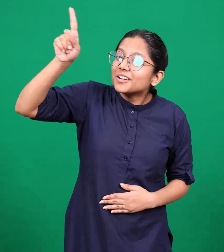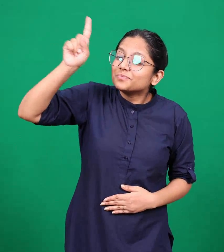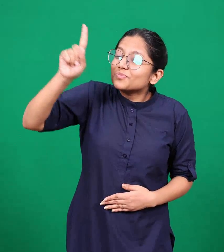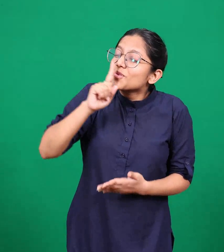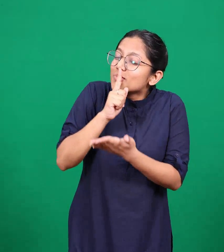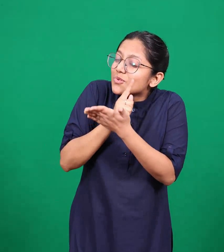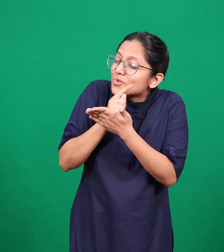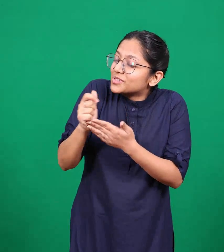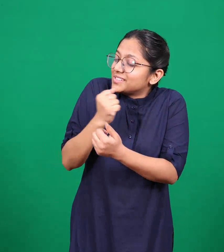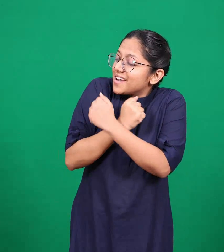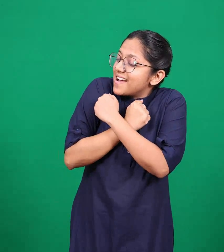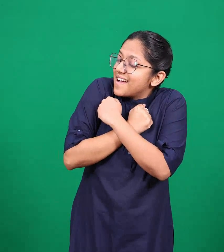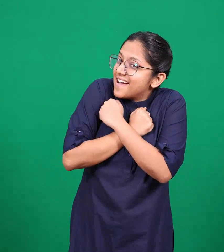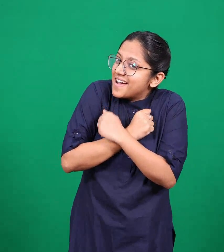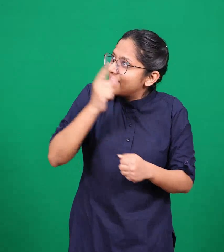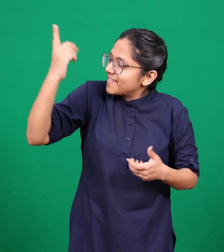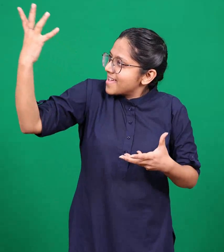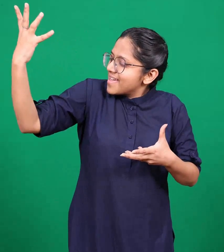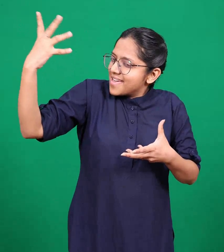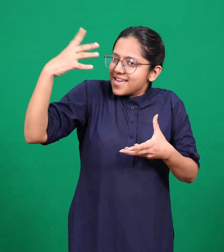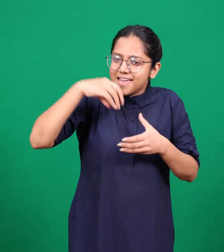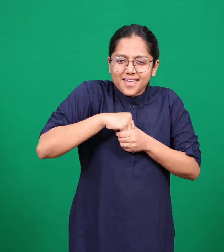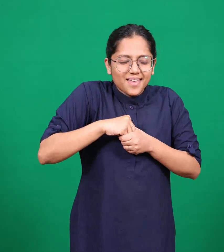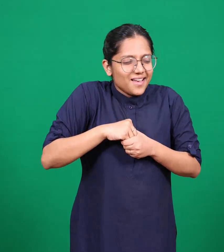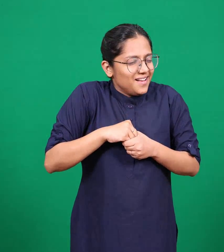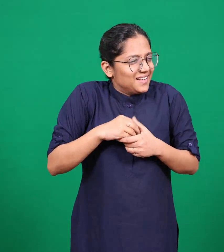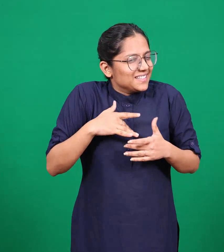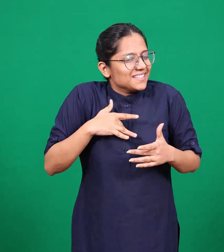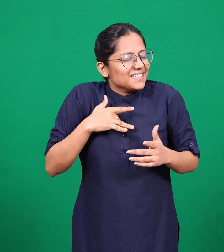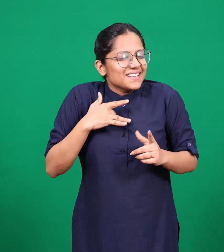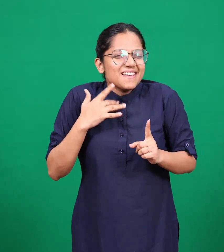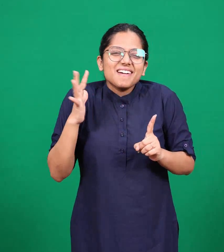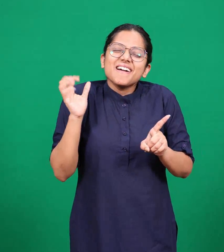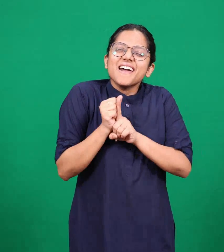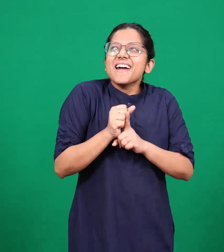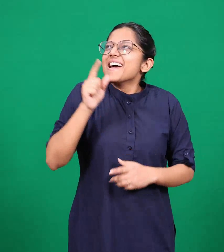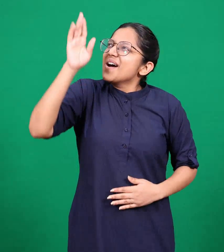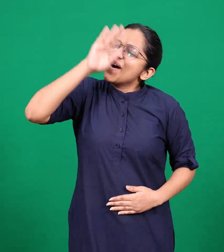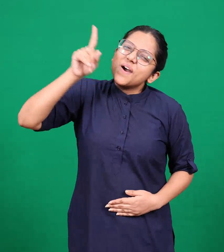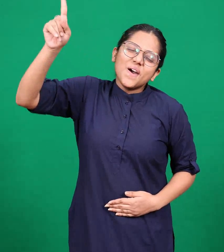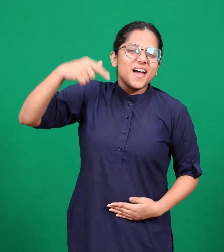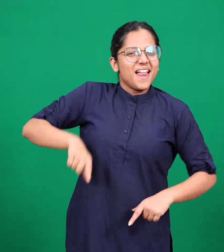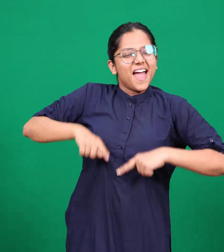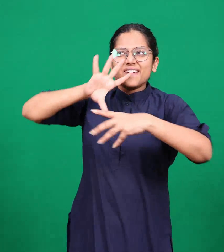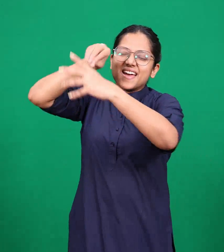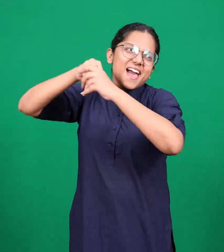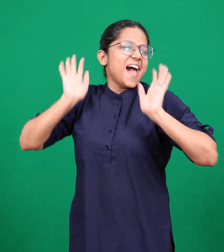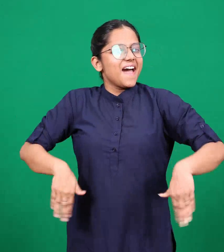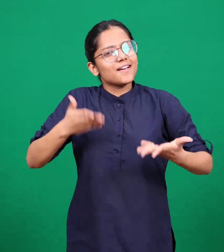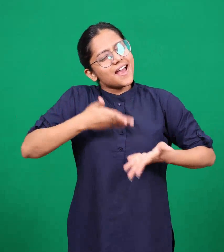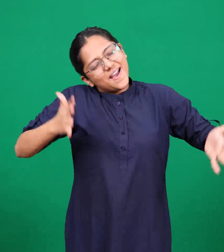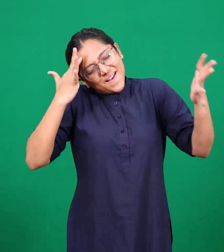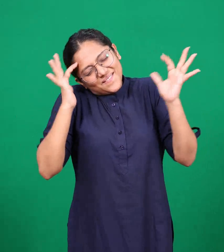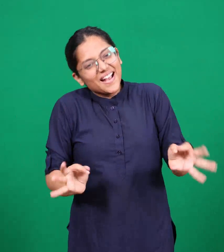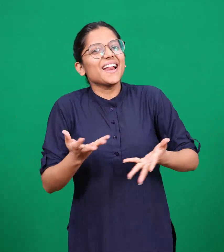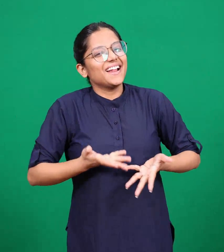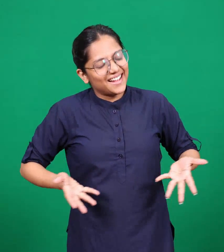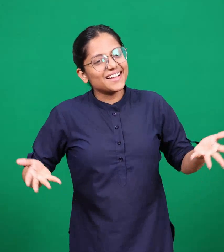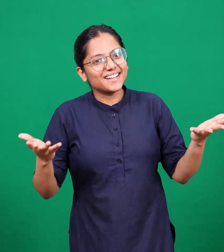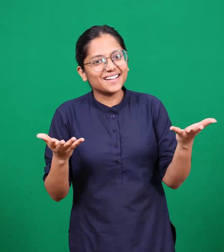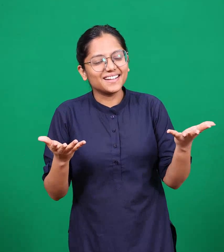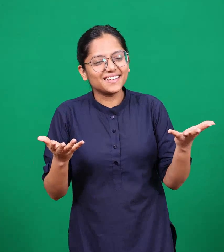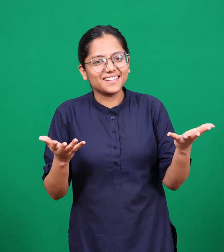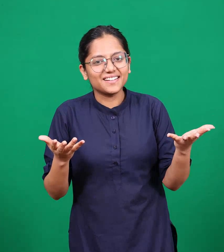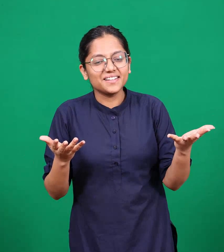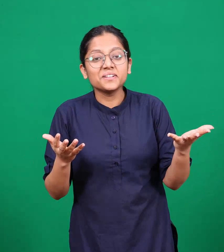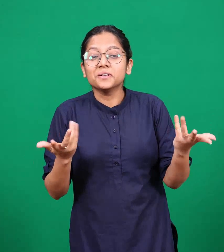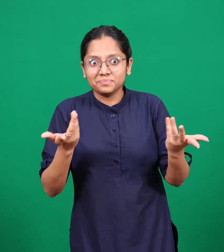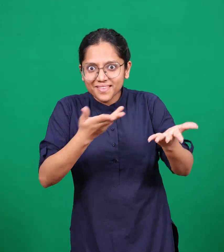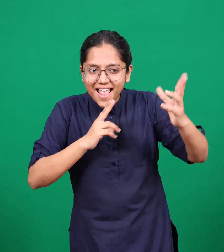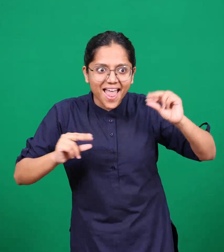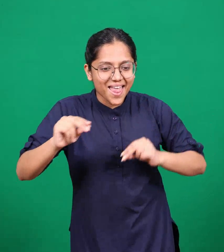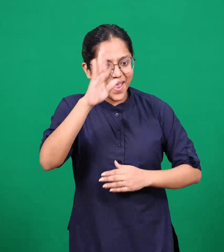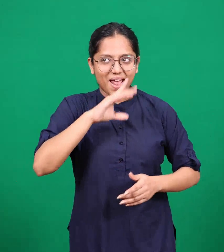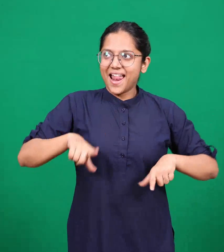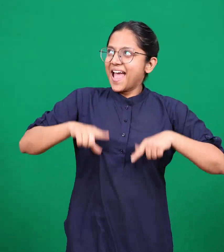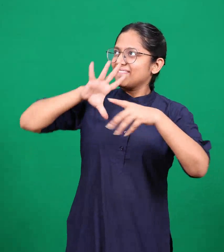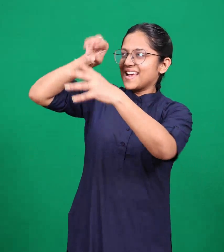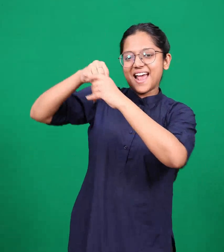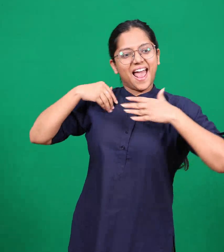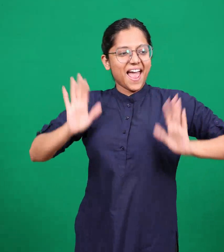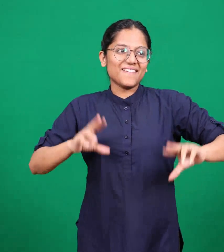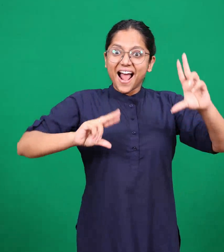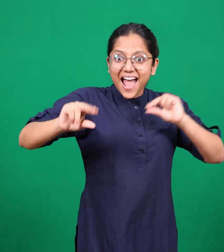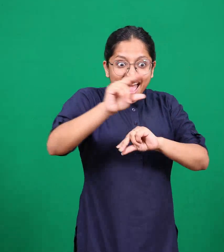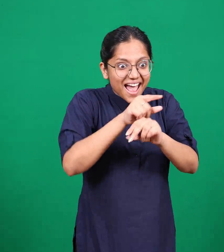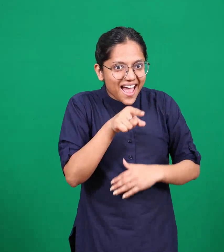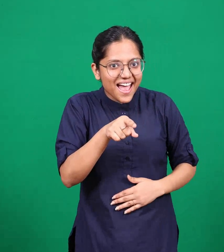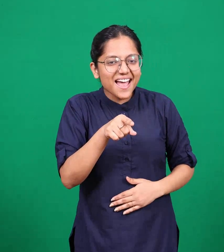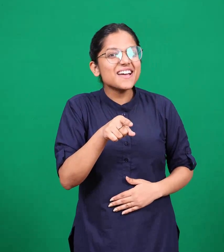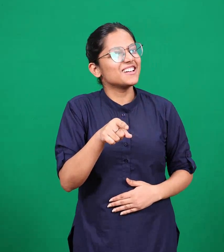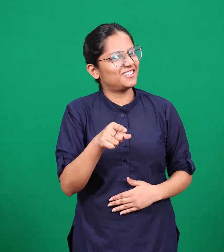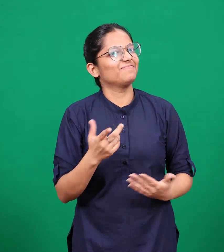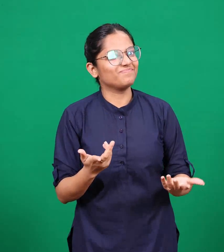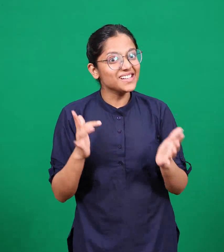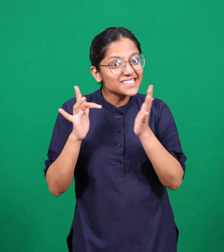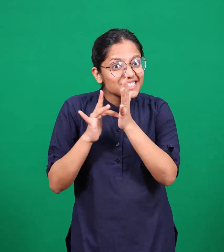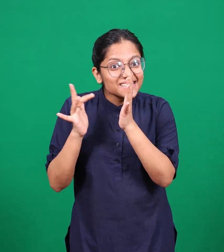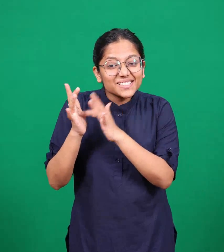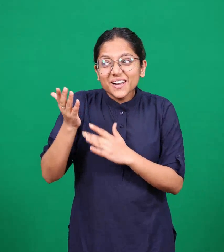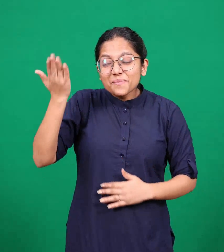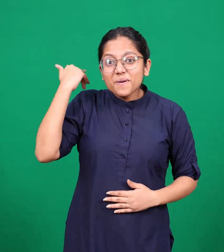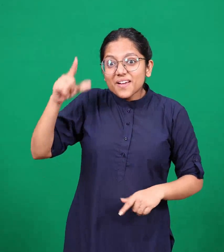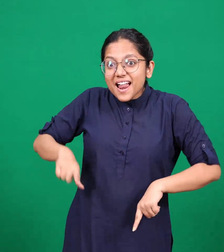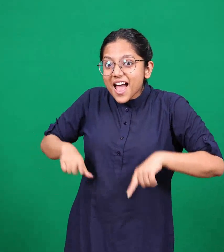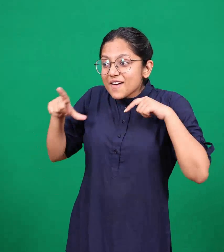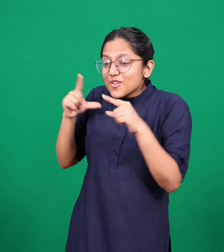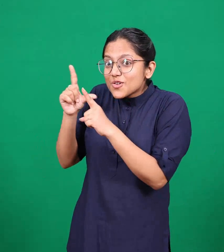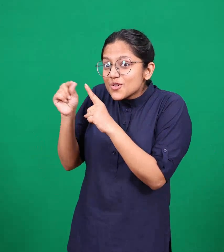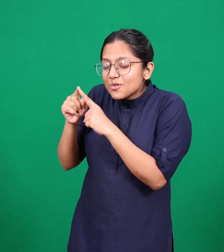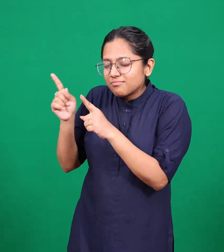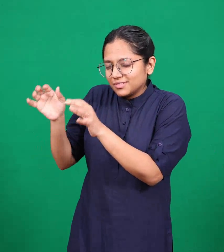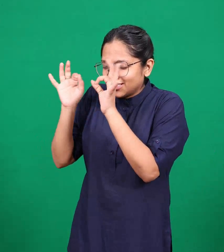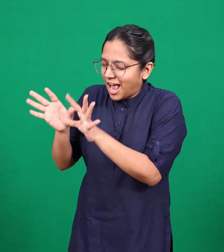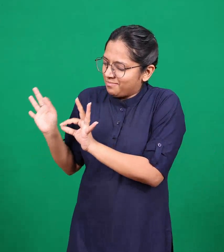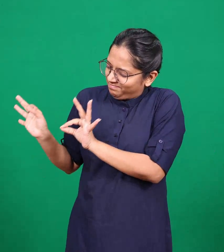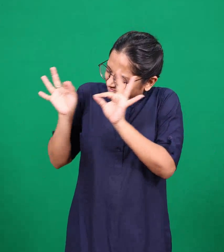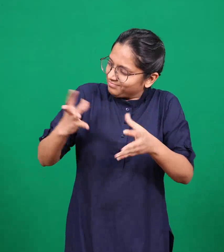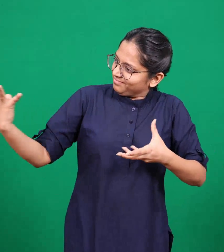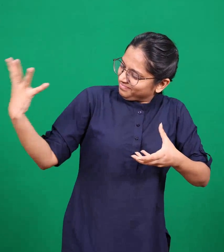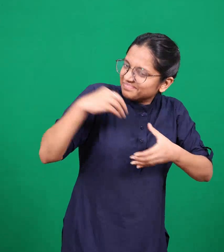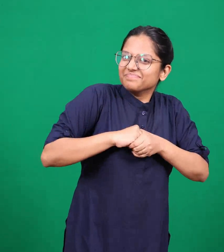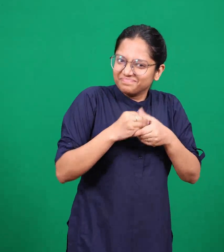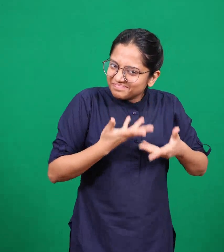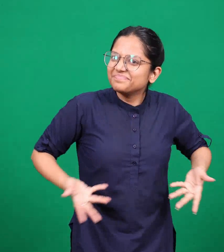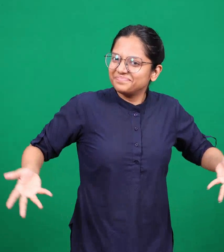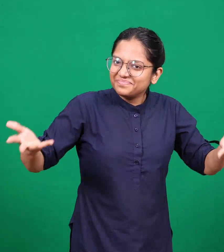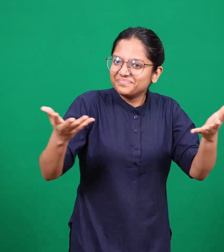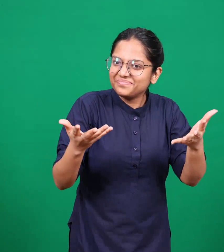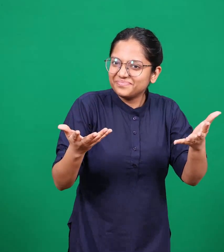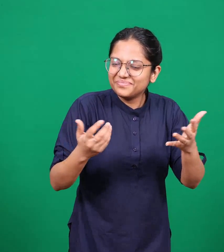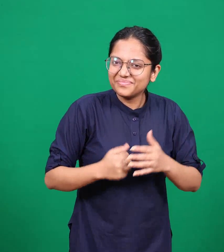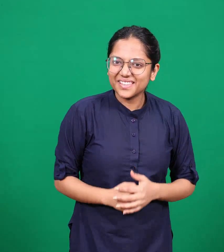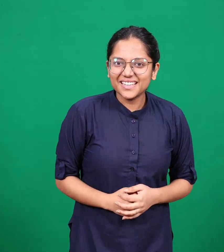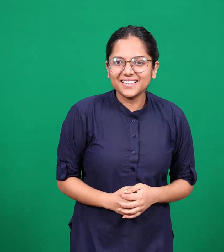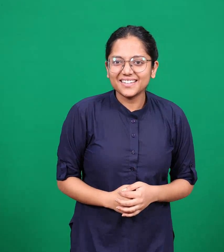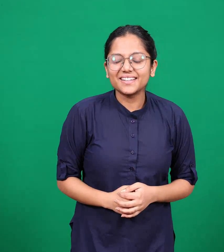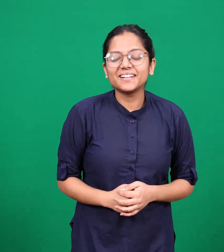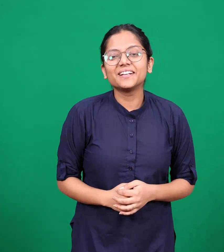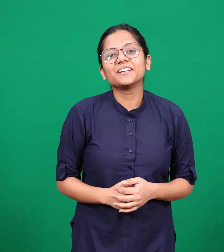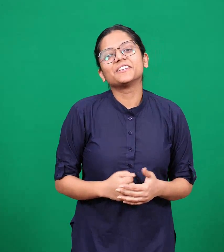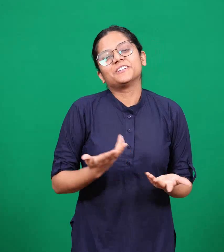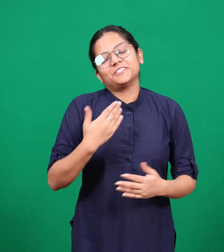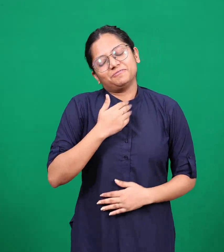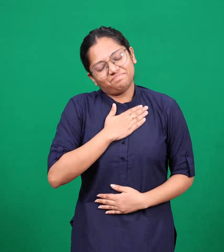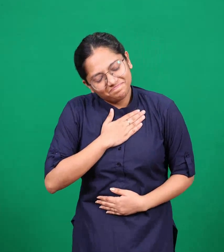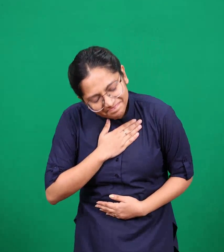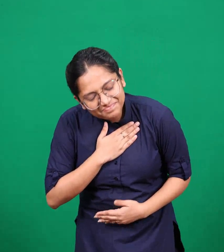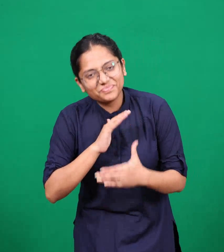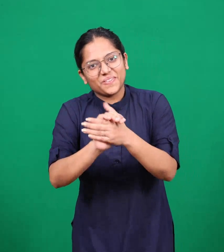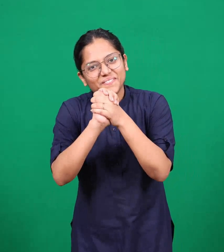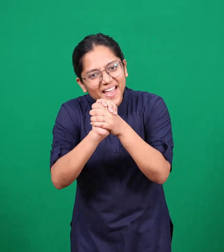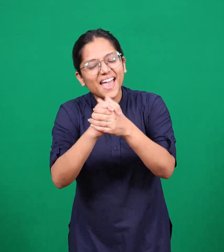By this we know that we are in Him: Whoever claims to abide in Him must walk as Jesus walked.